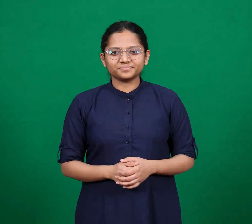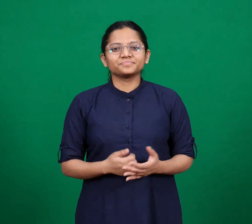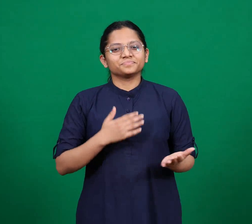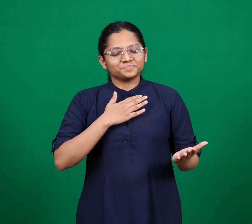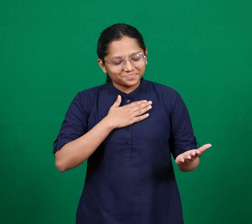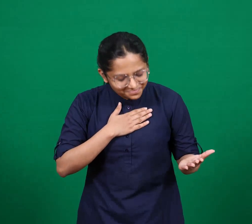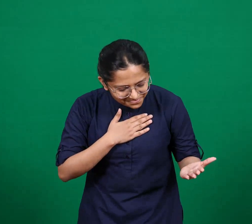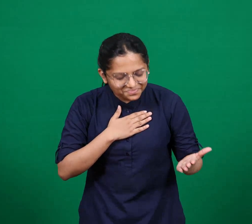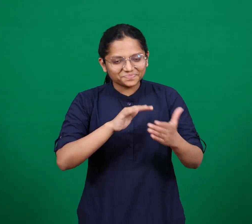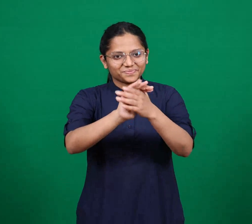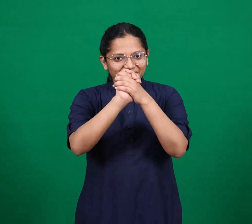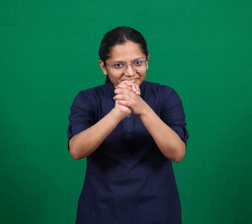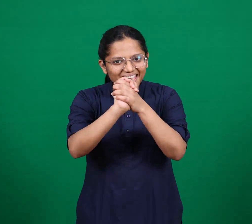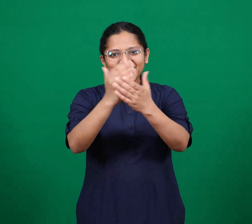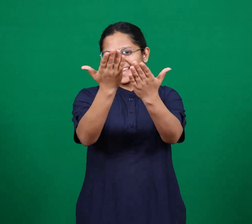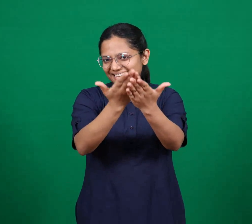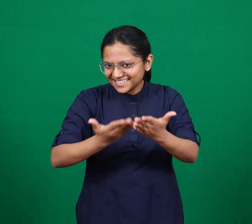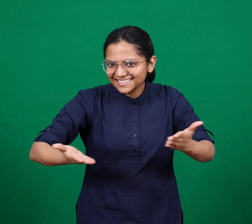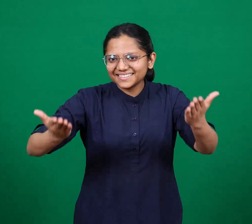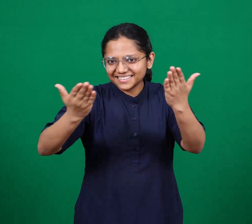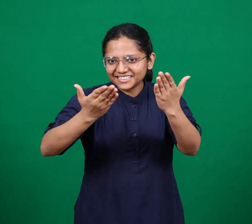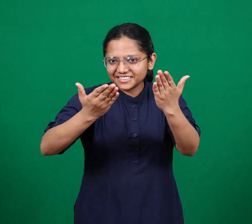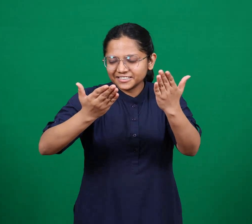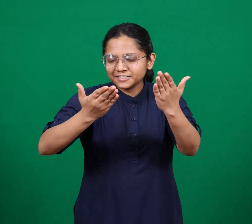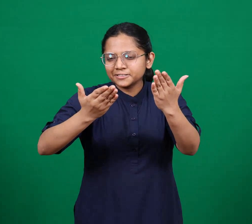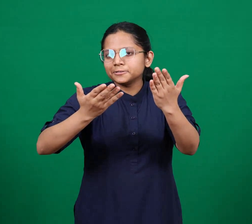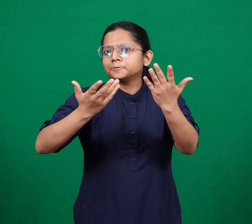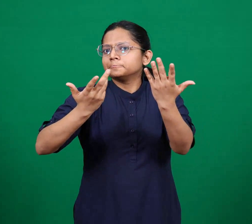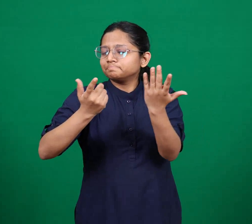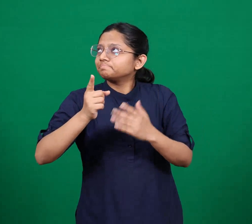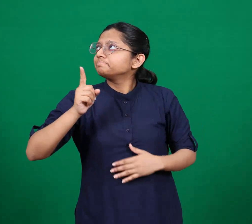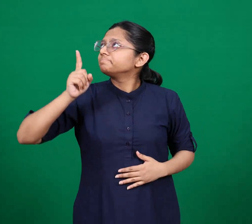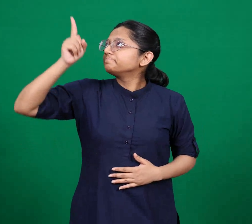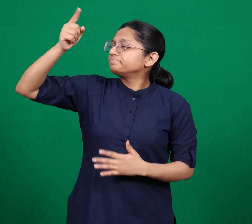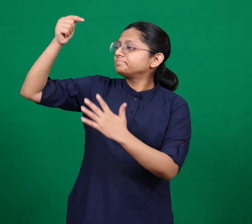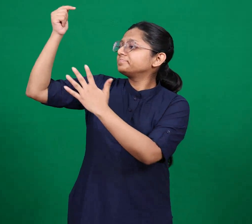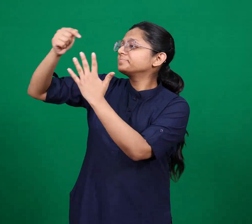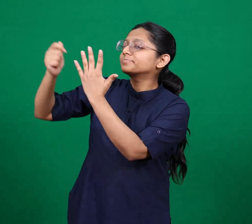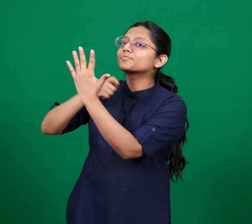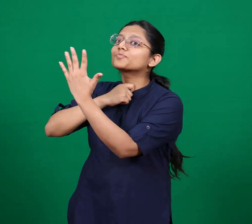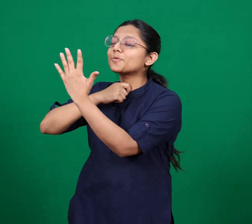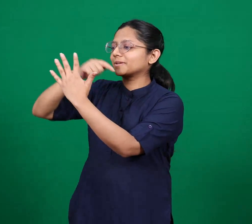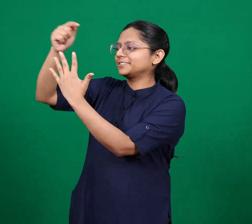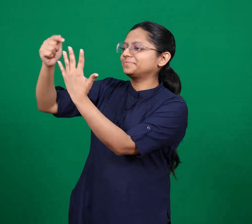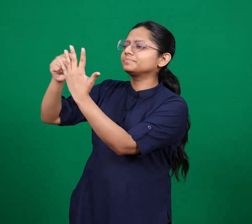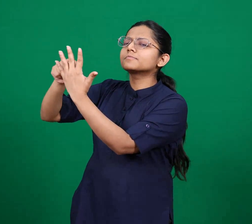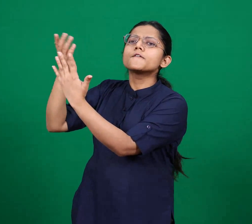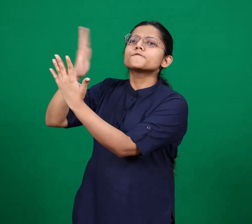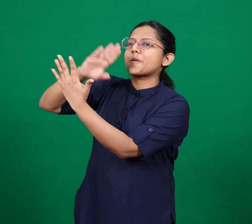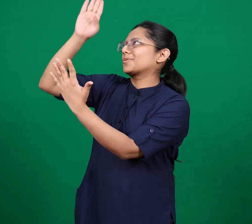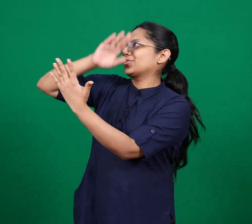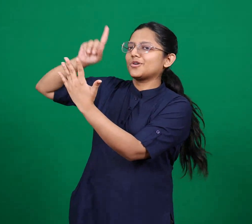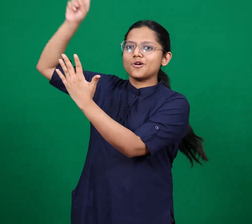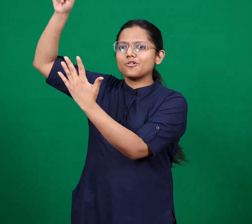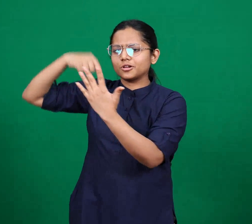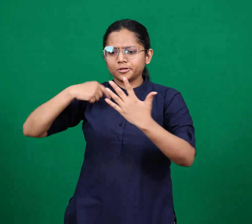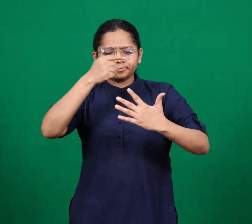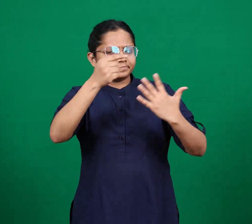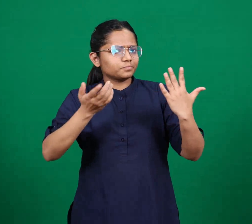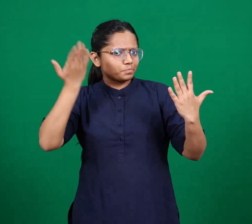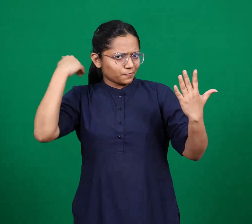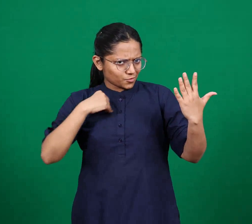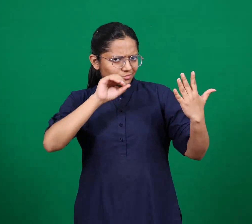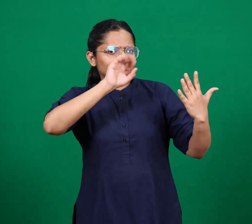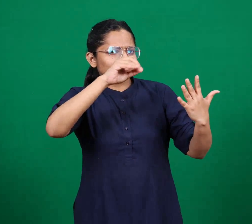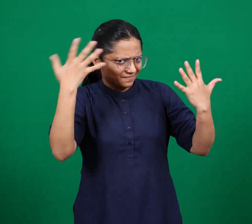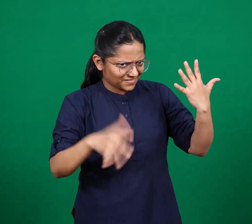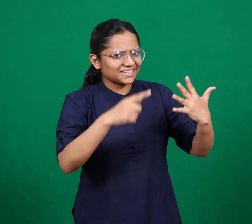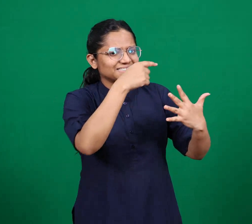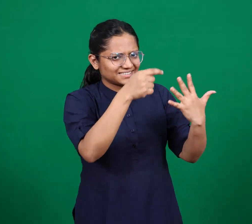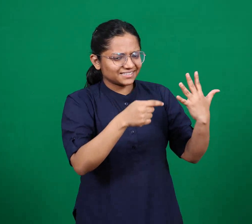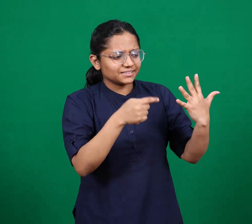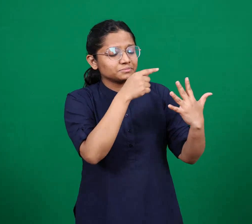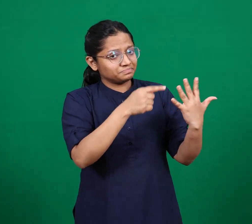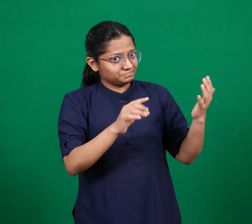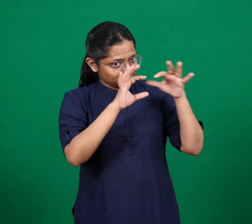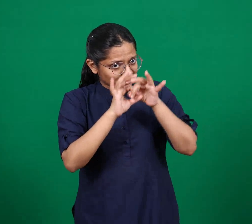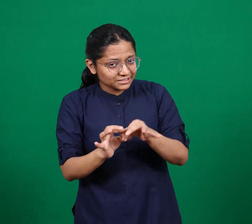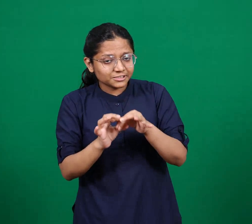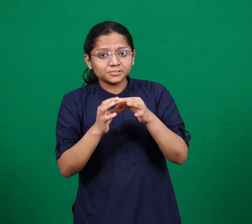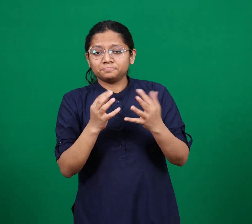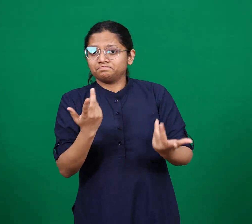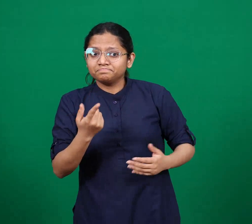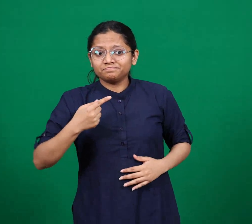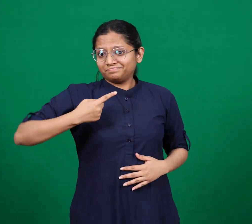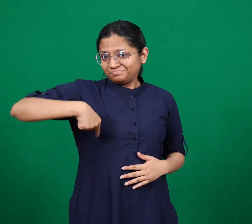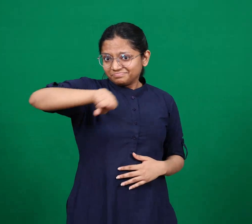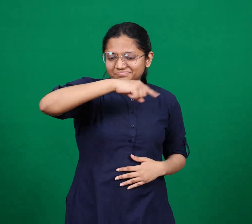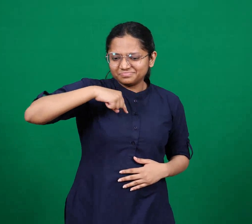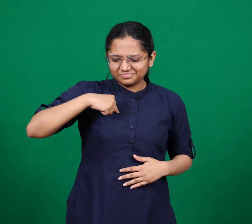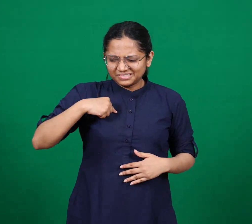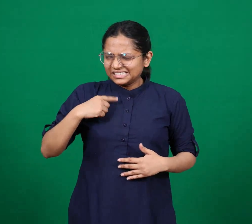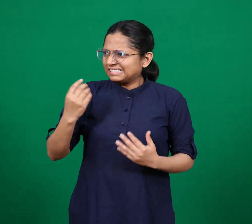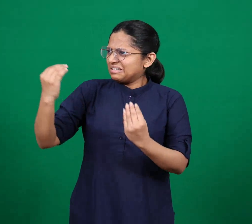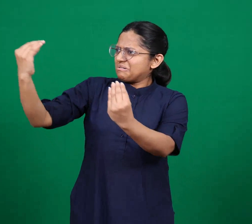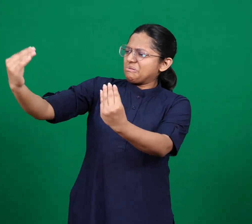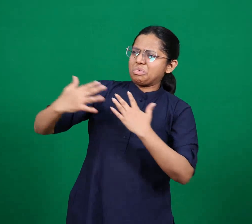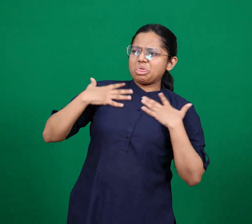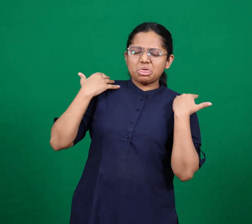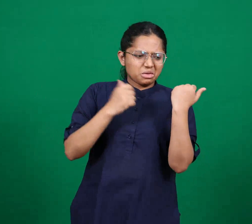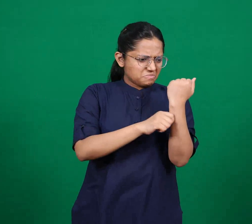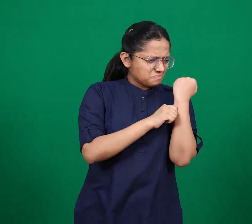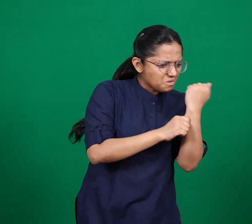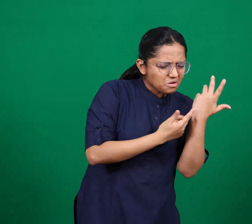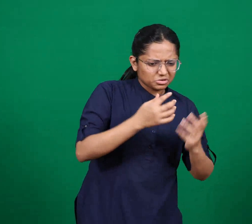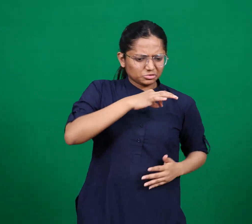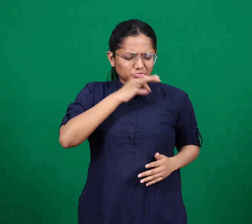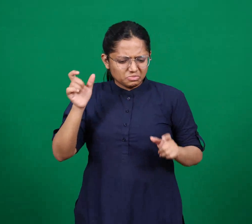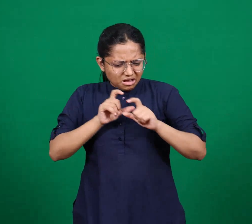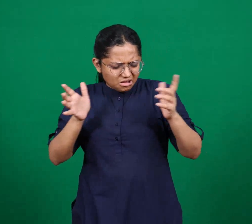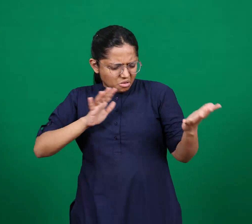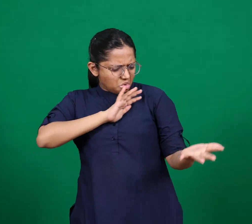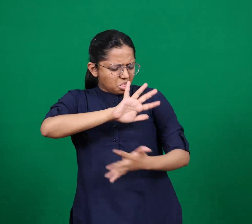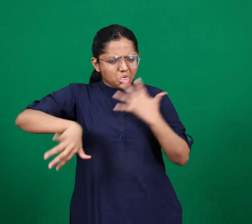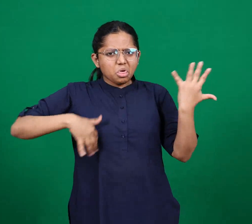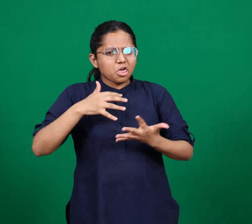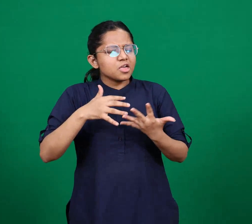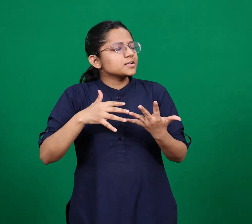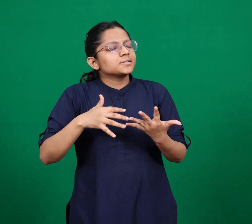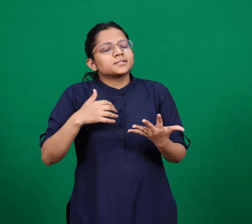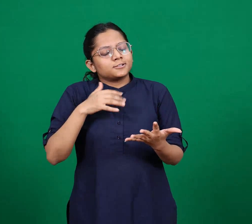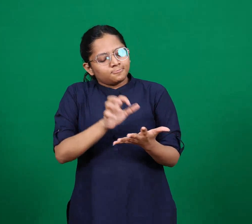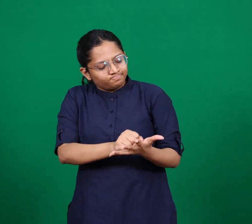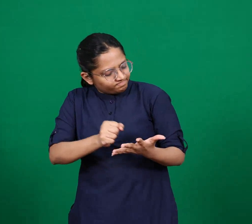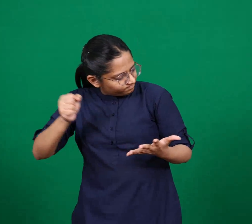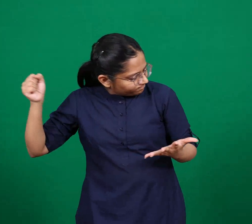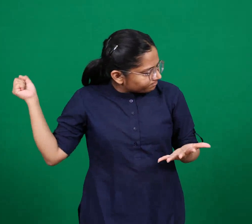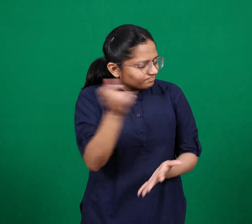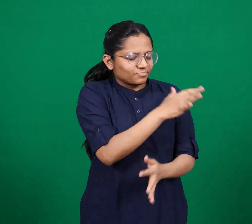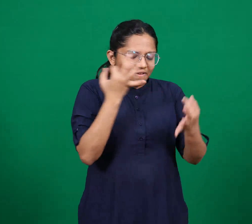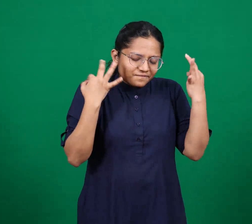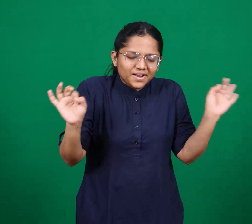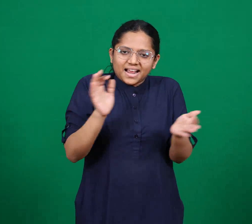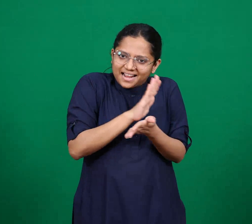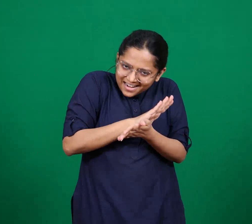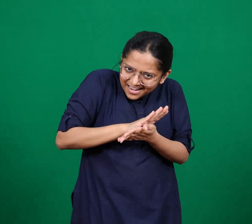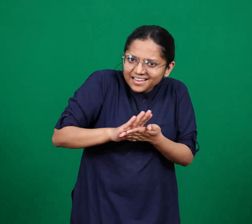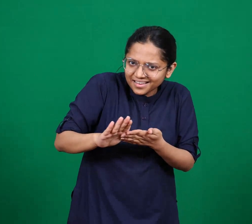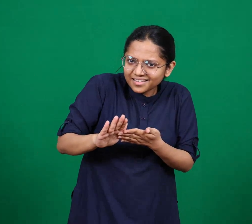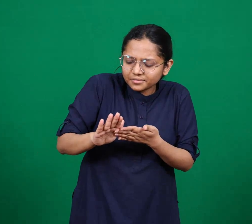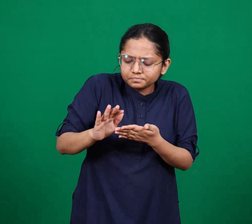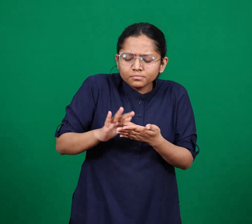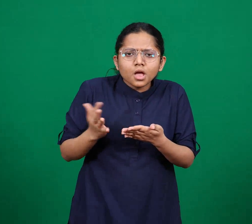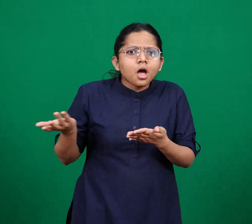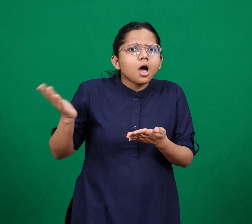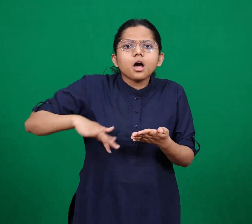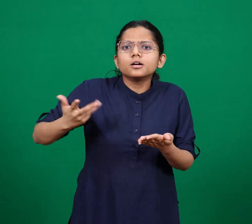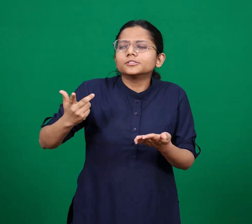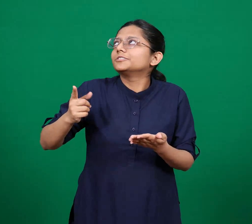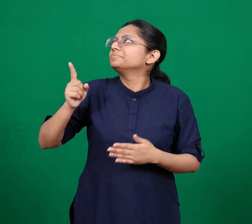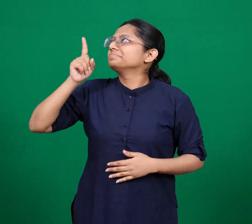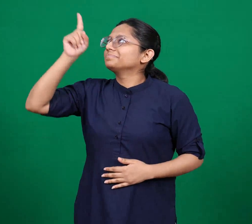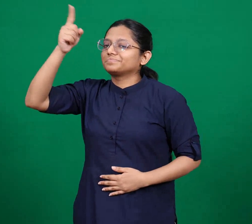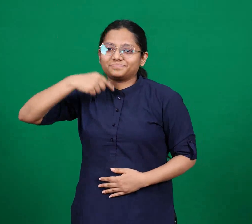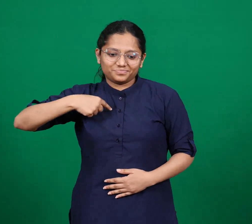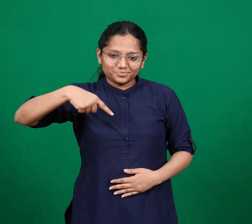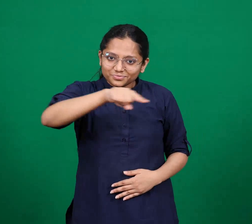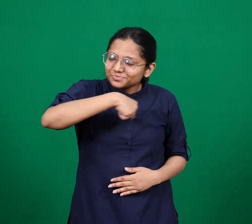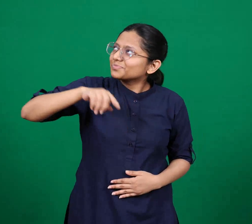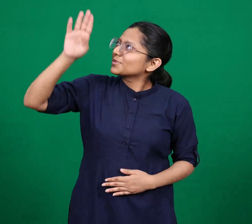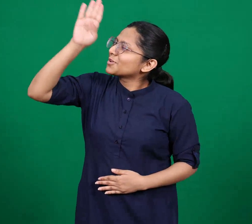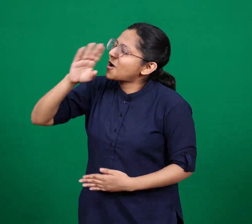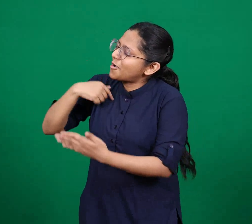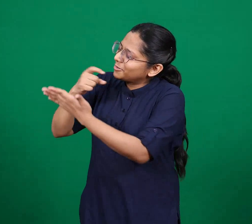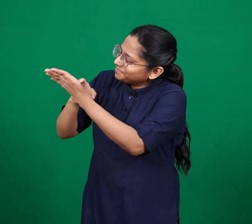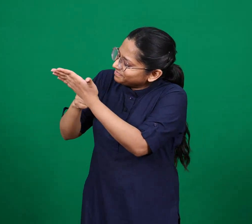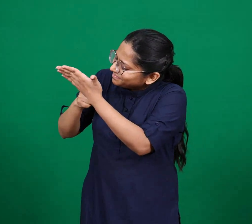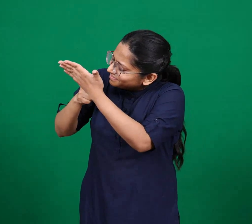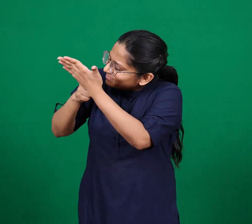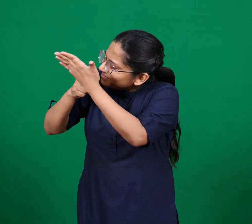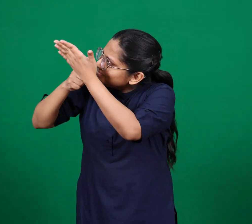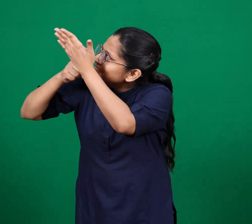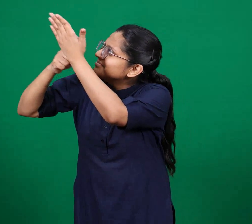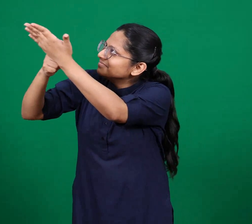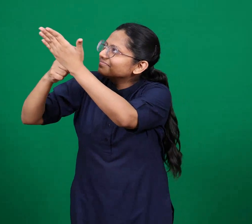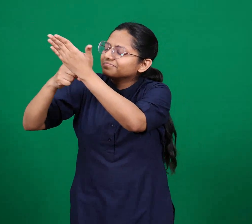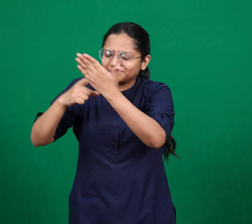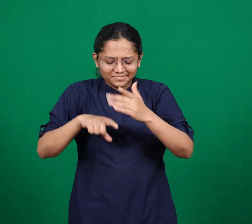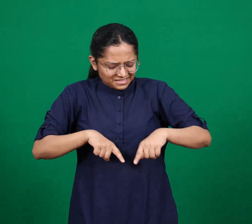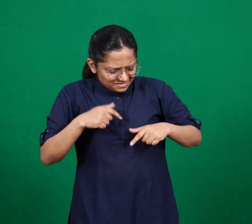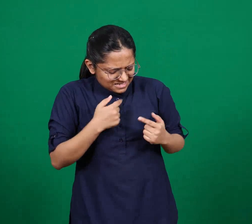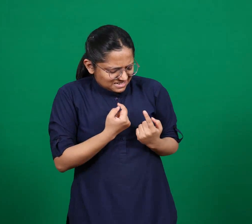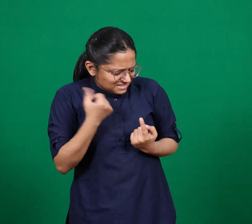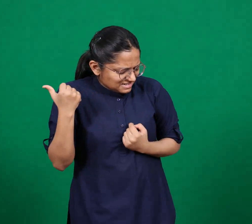Therefore, beloved, since we have these promises, let us cleanse ourselves from everything that defiles body and spirit, perfecting holiness in the fear of God.